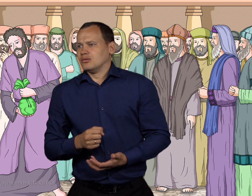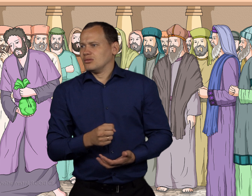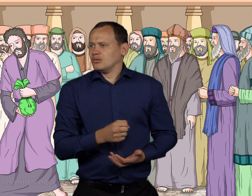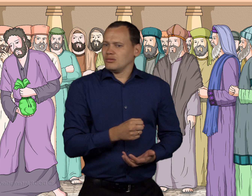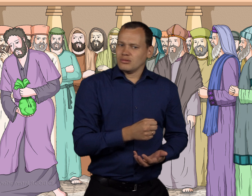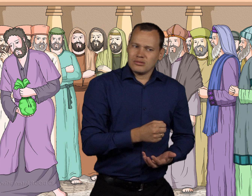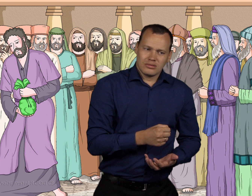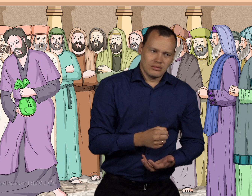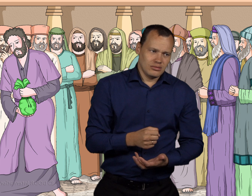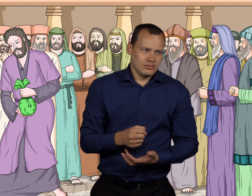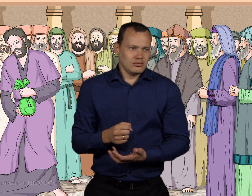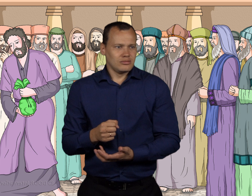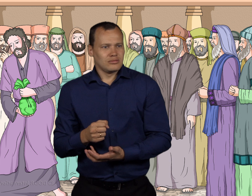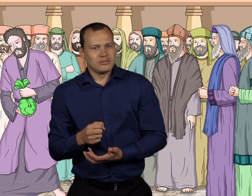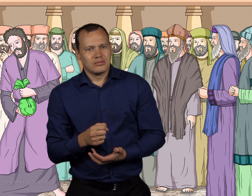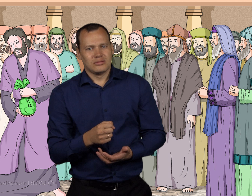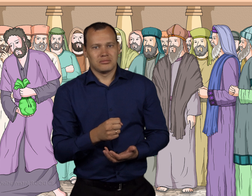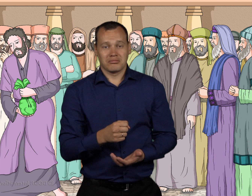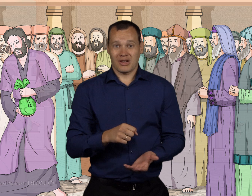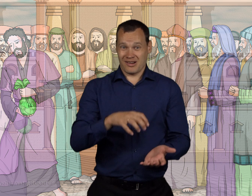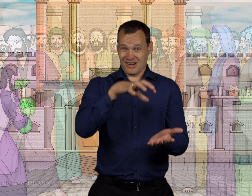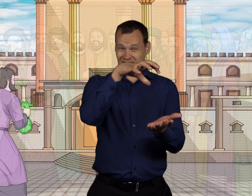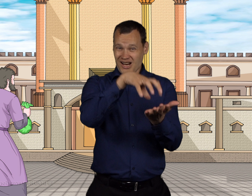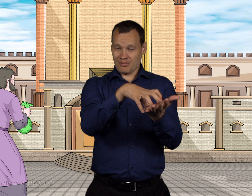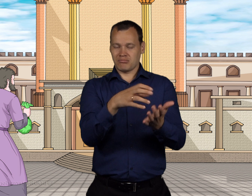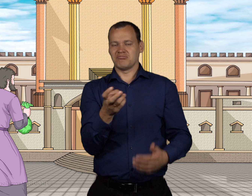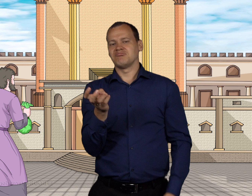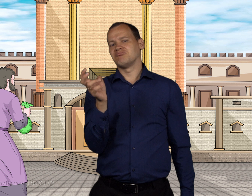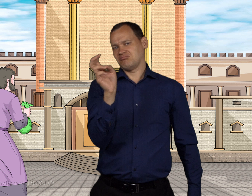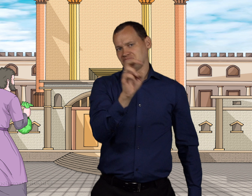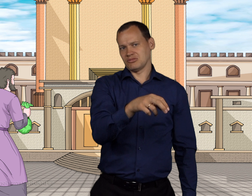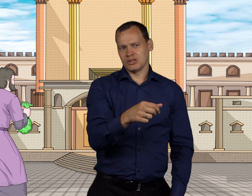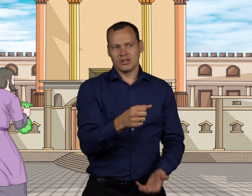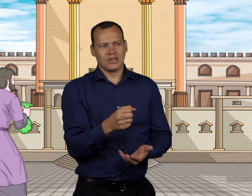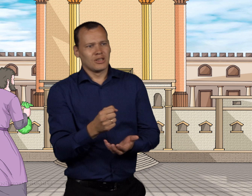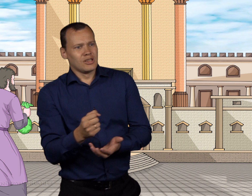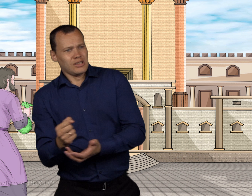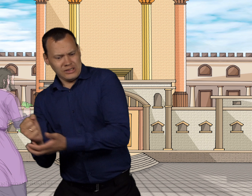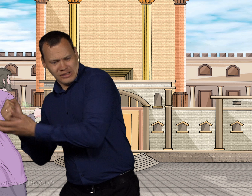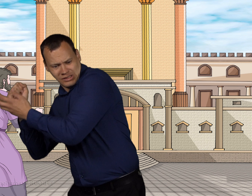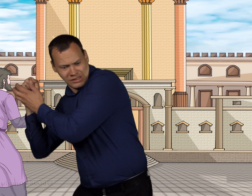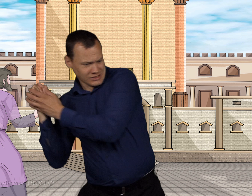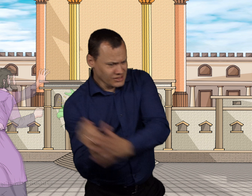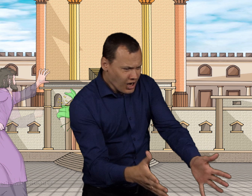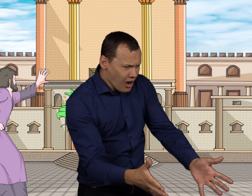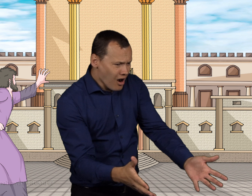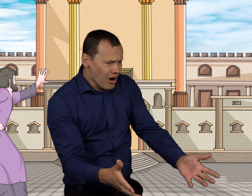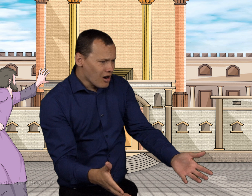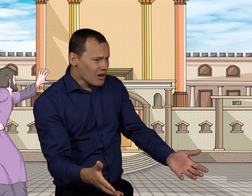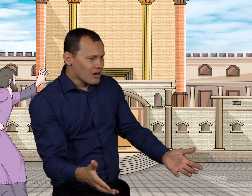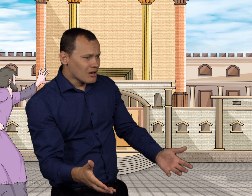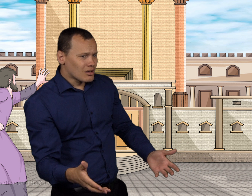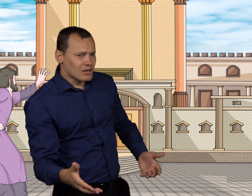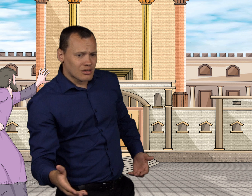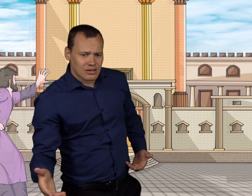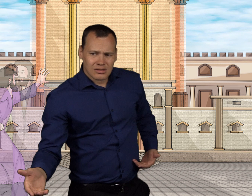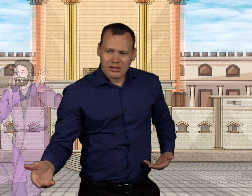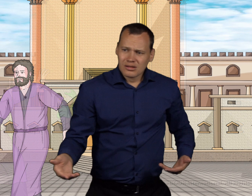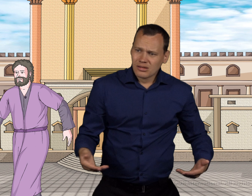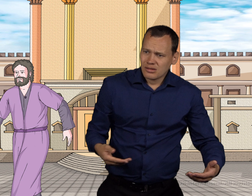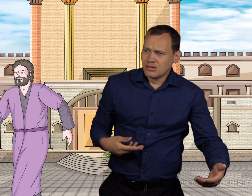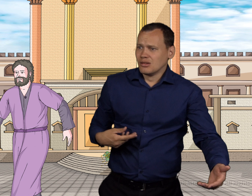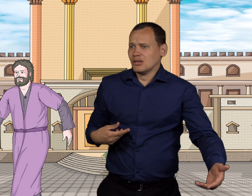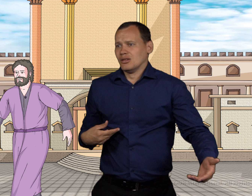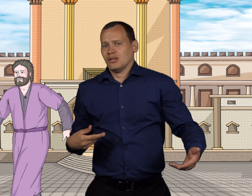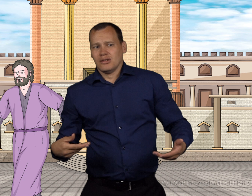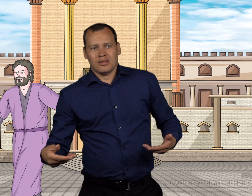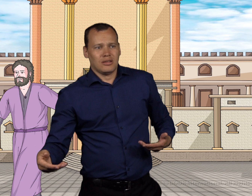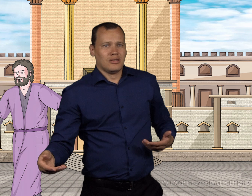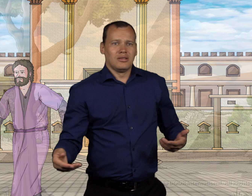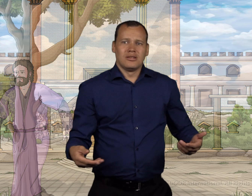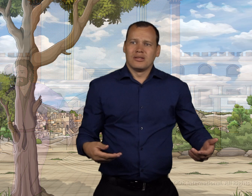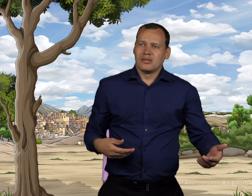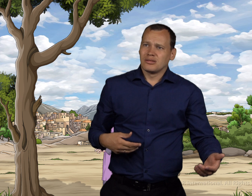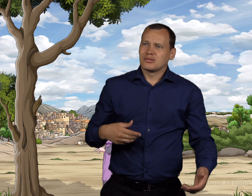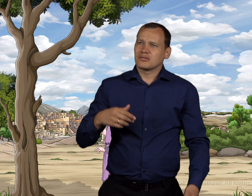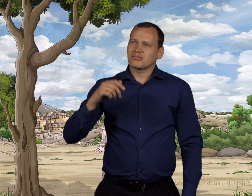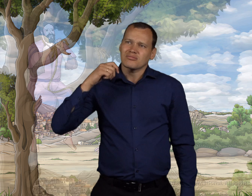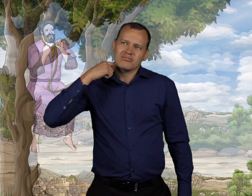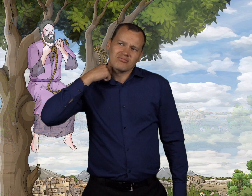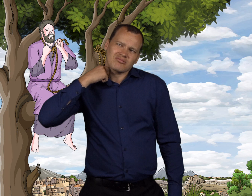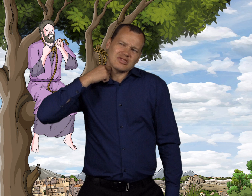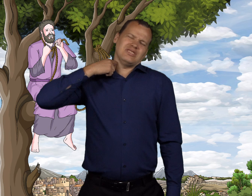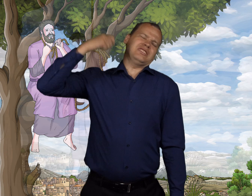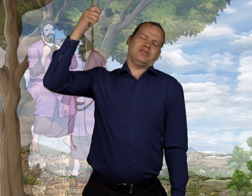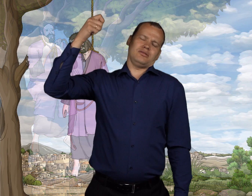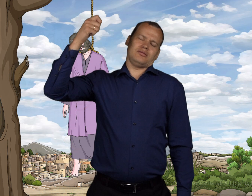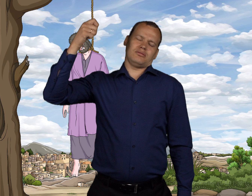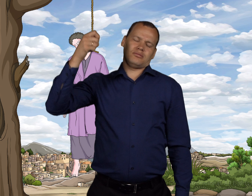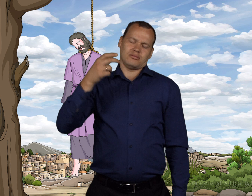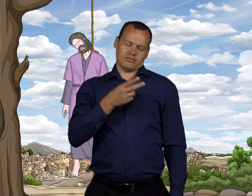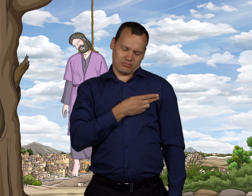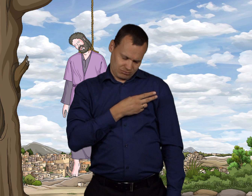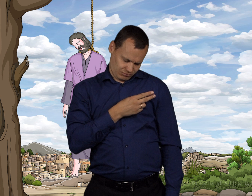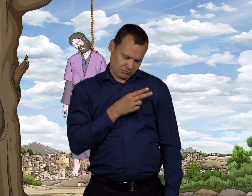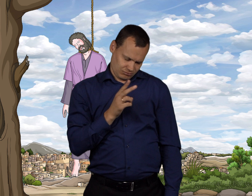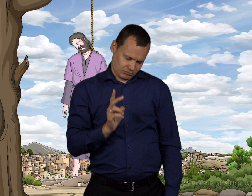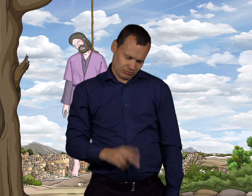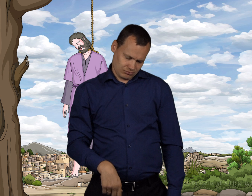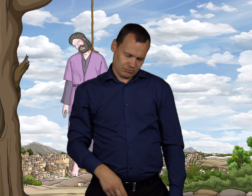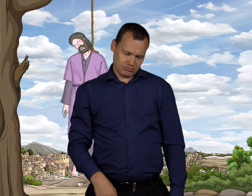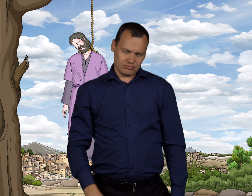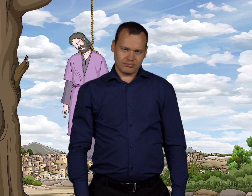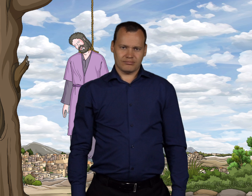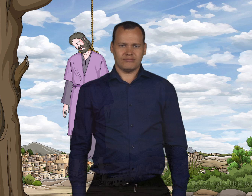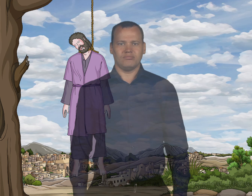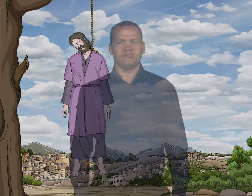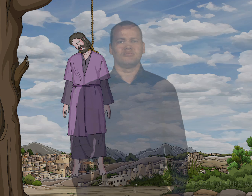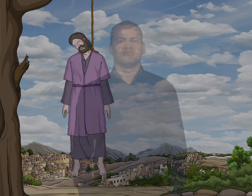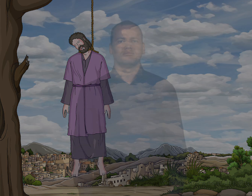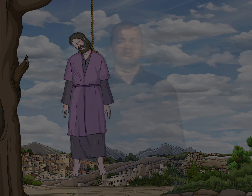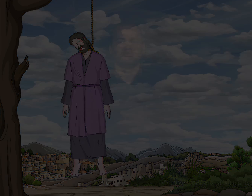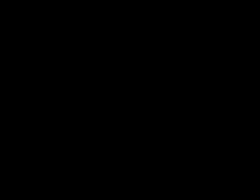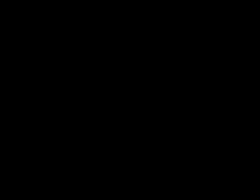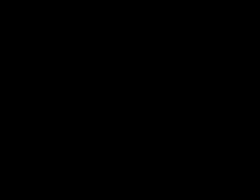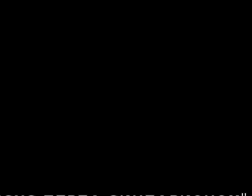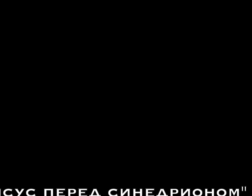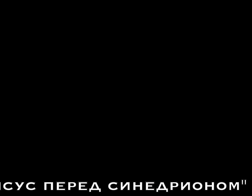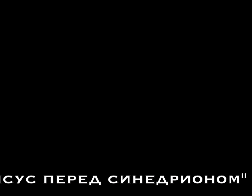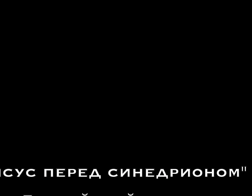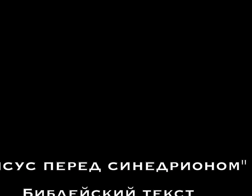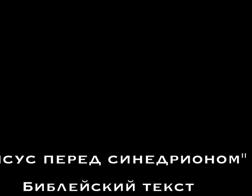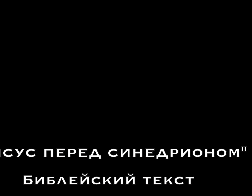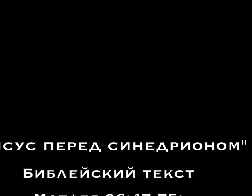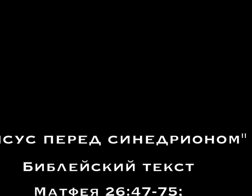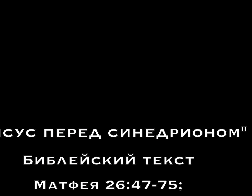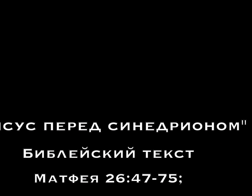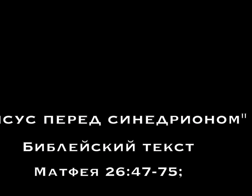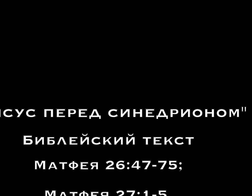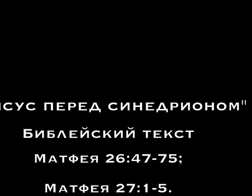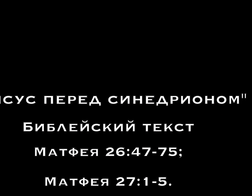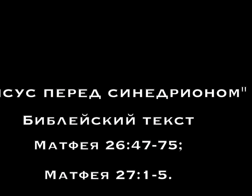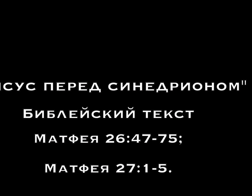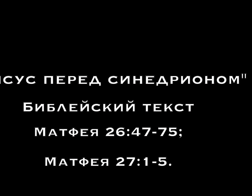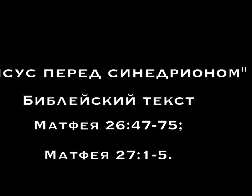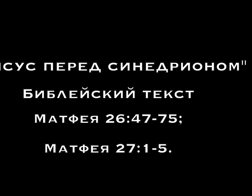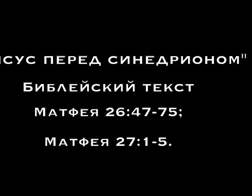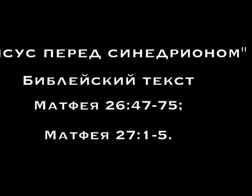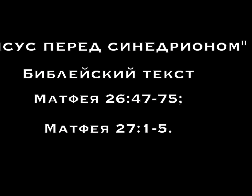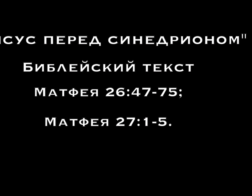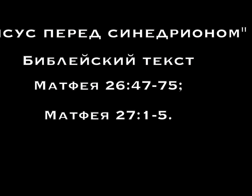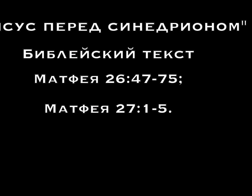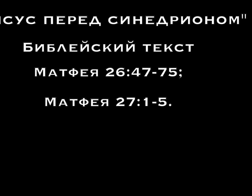So Judas threw the silver into the temple and left. Then he went away and hanged himself.